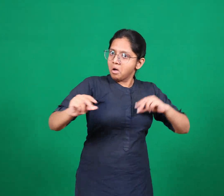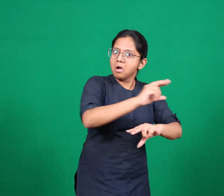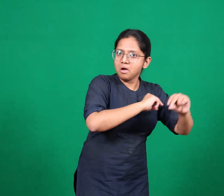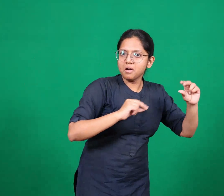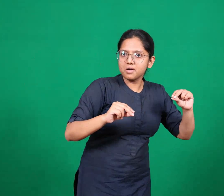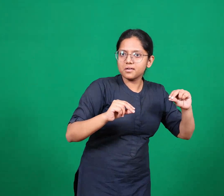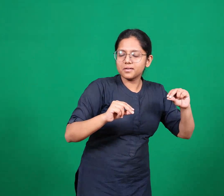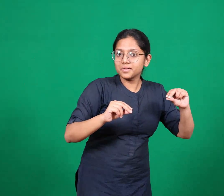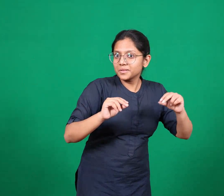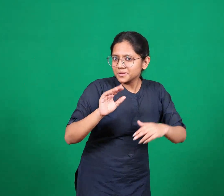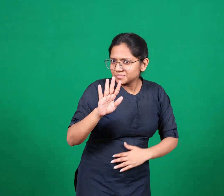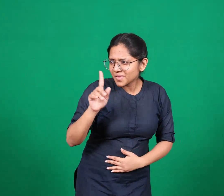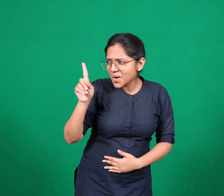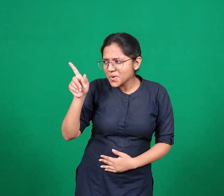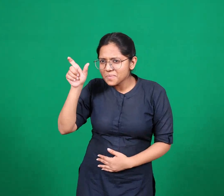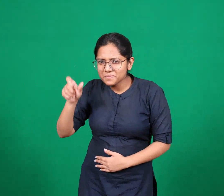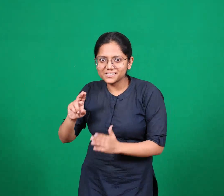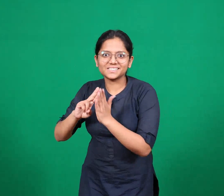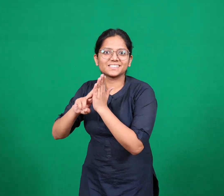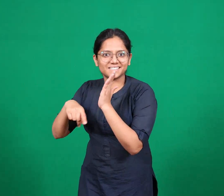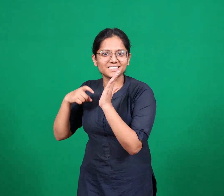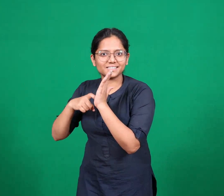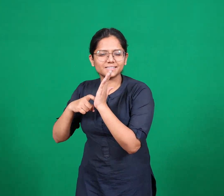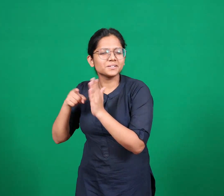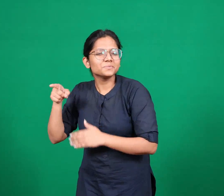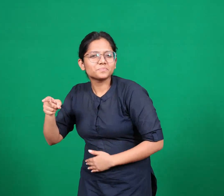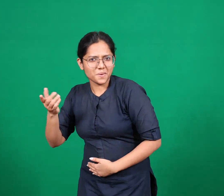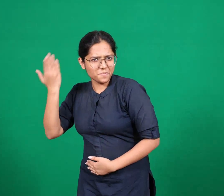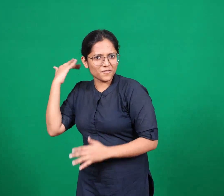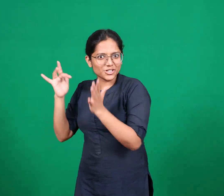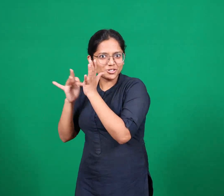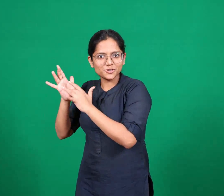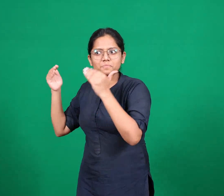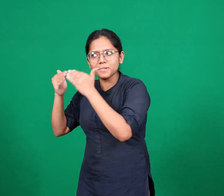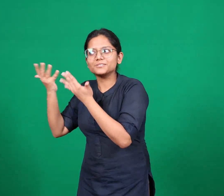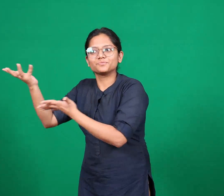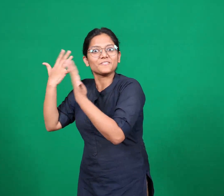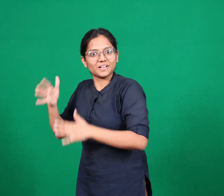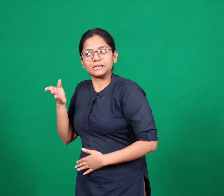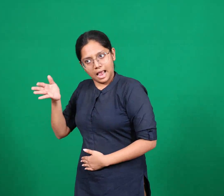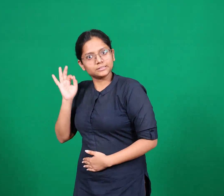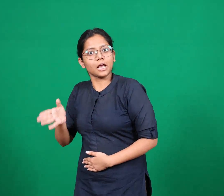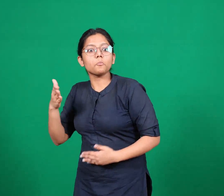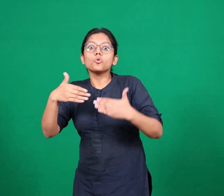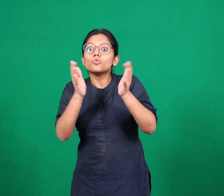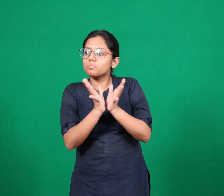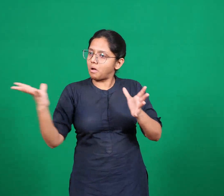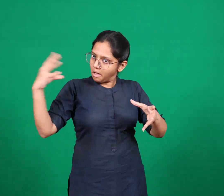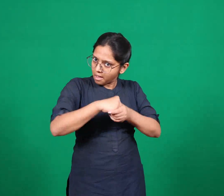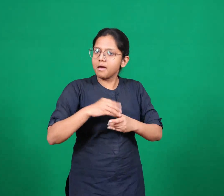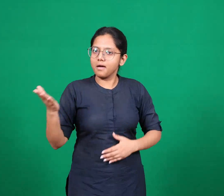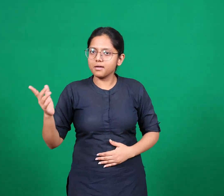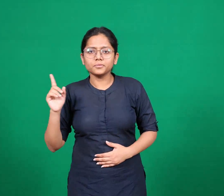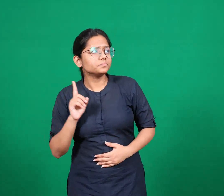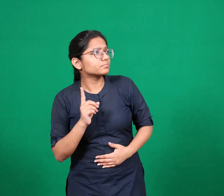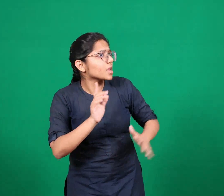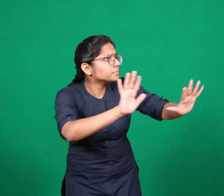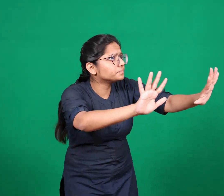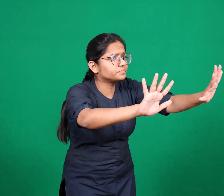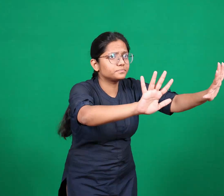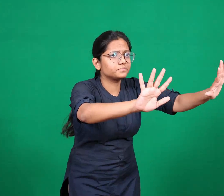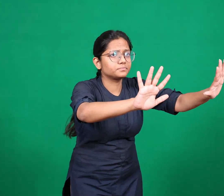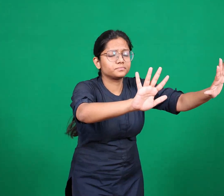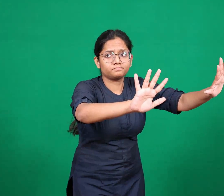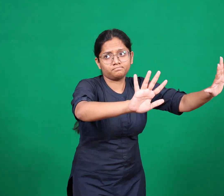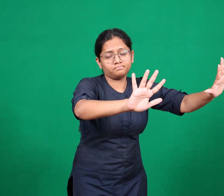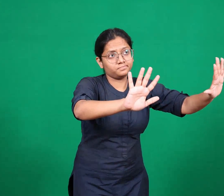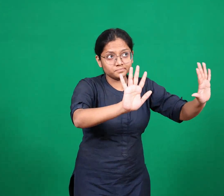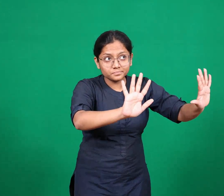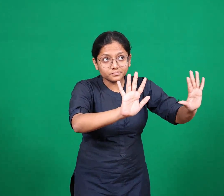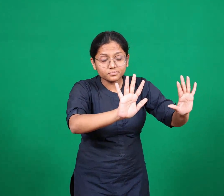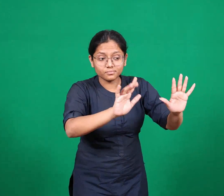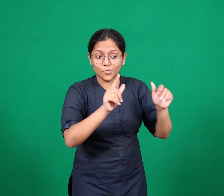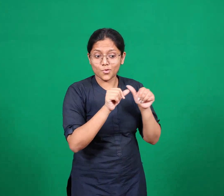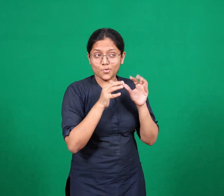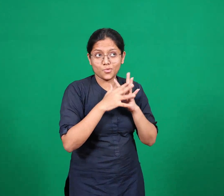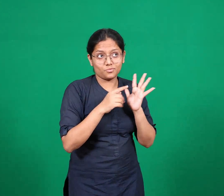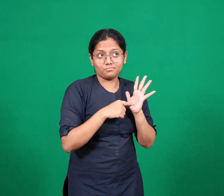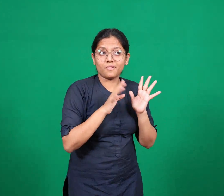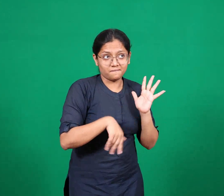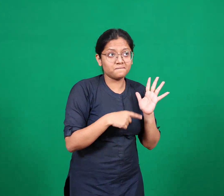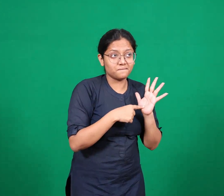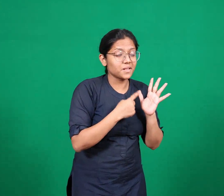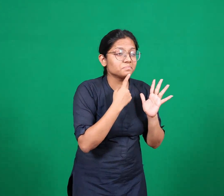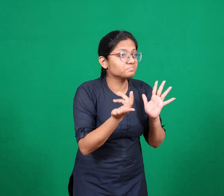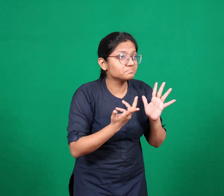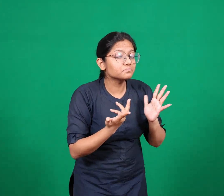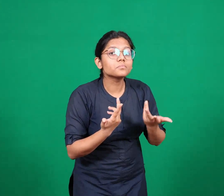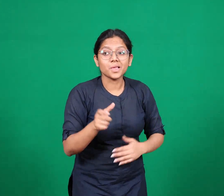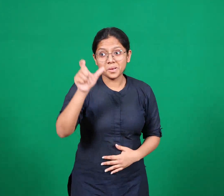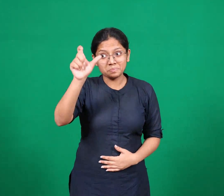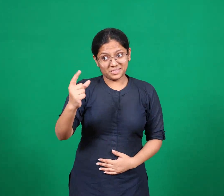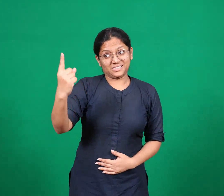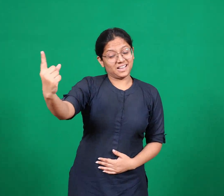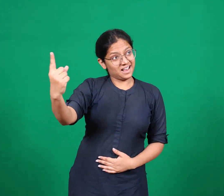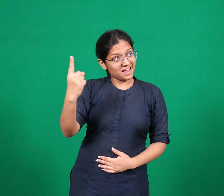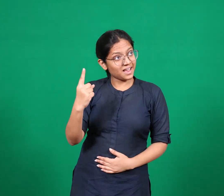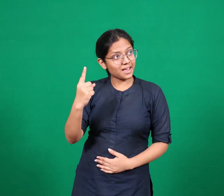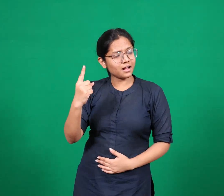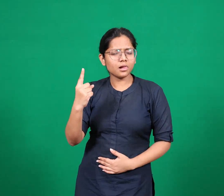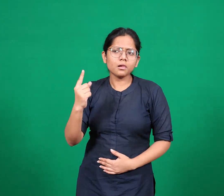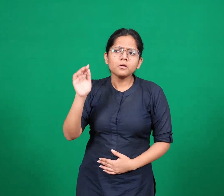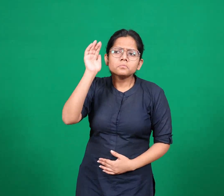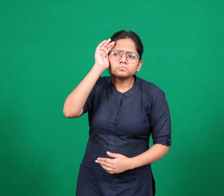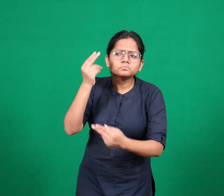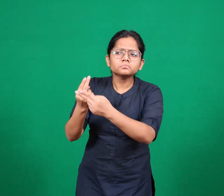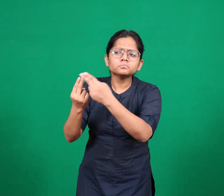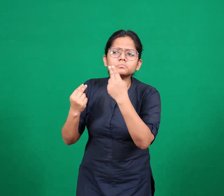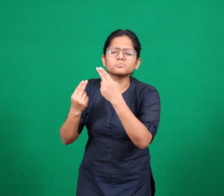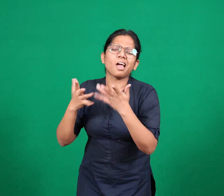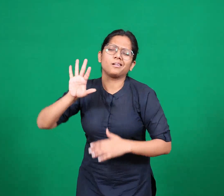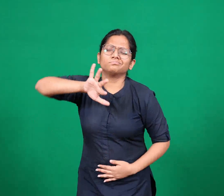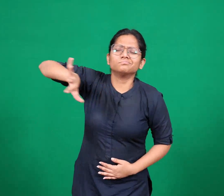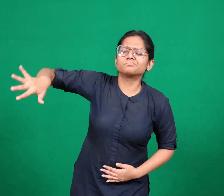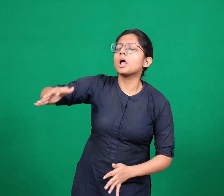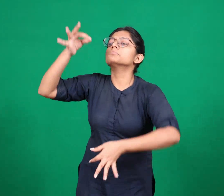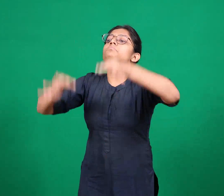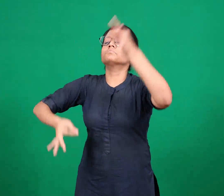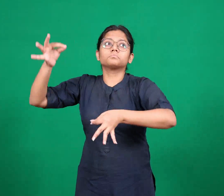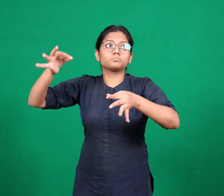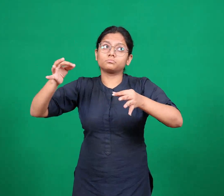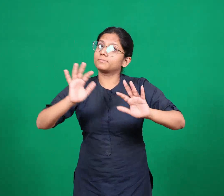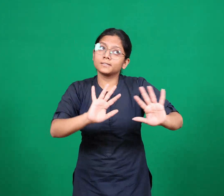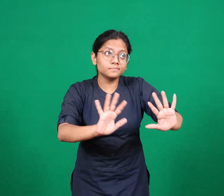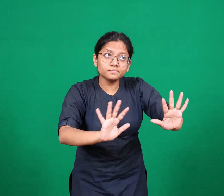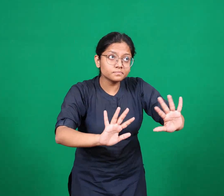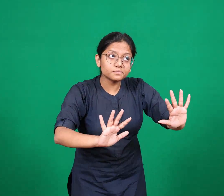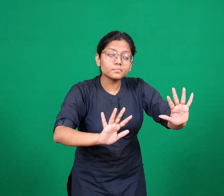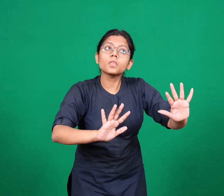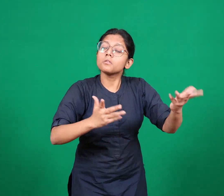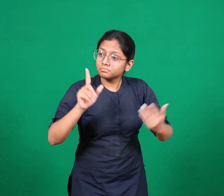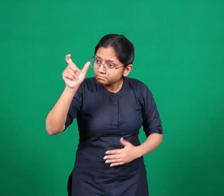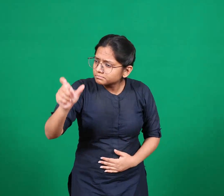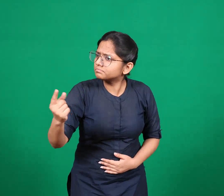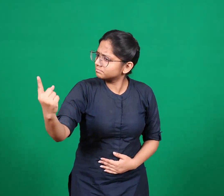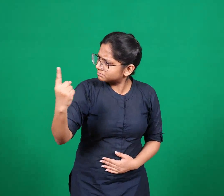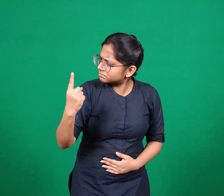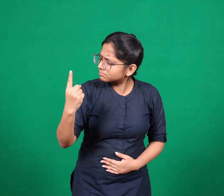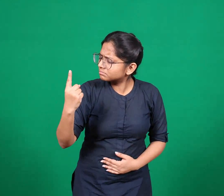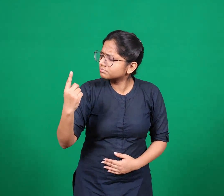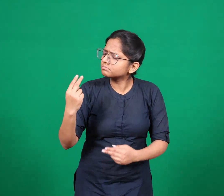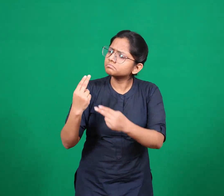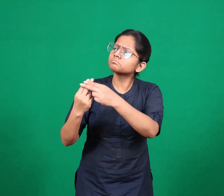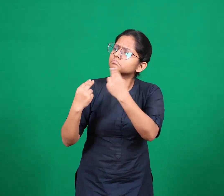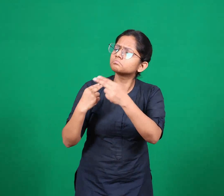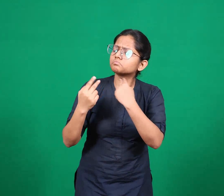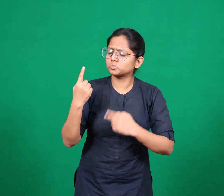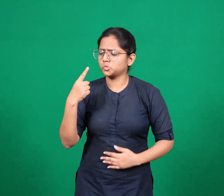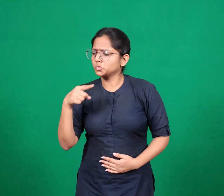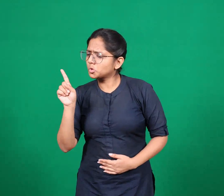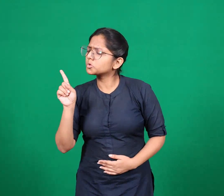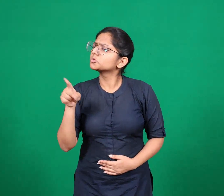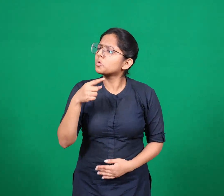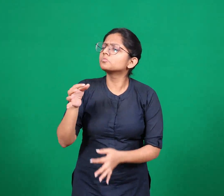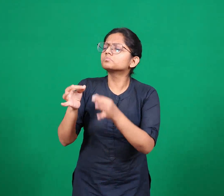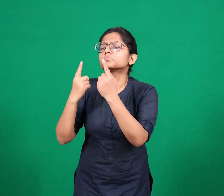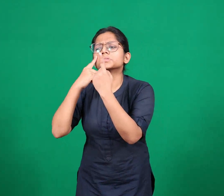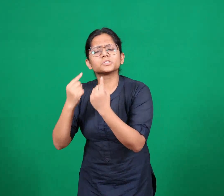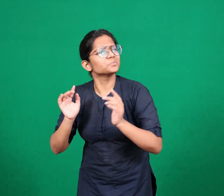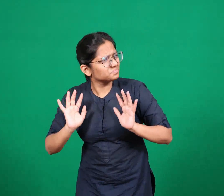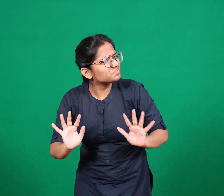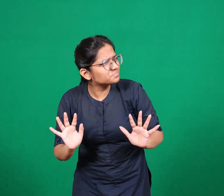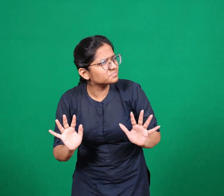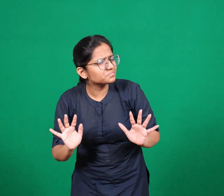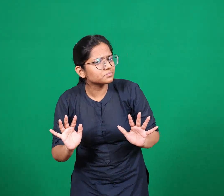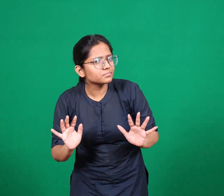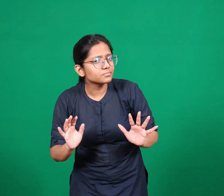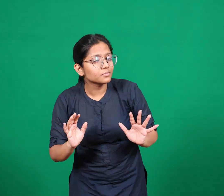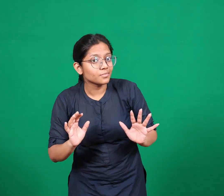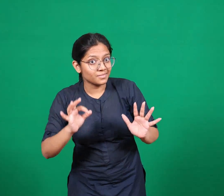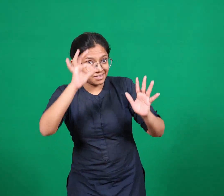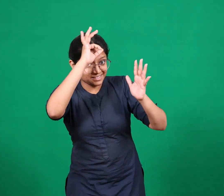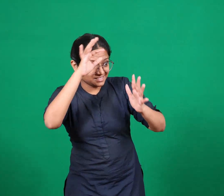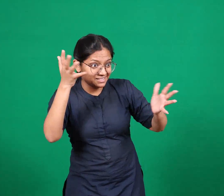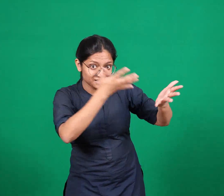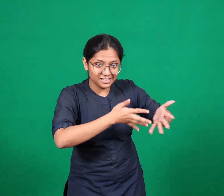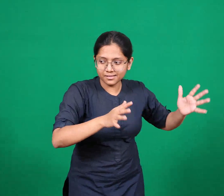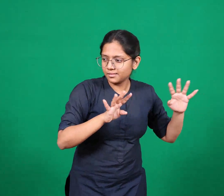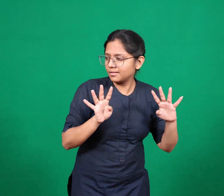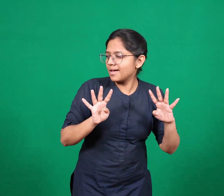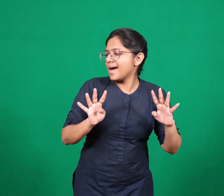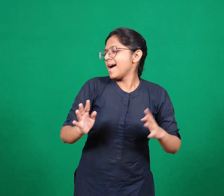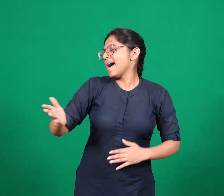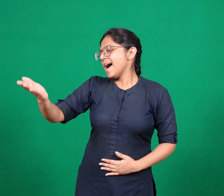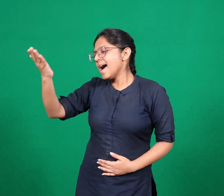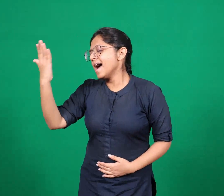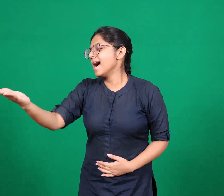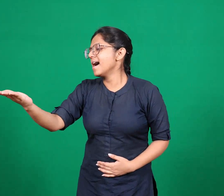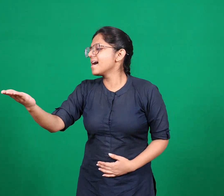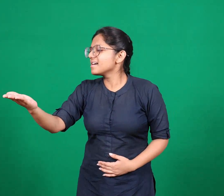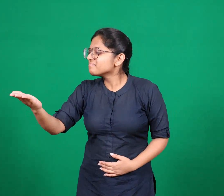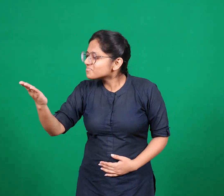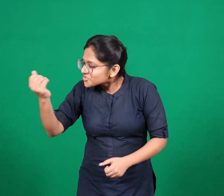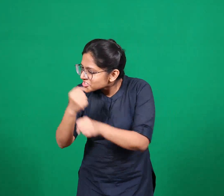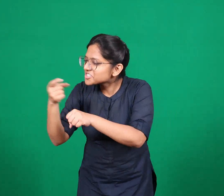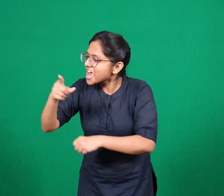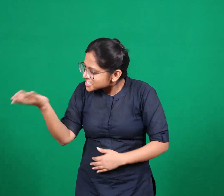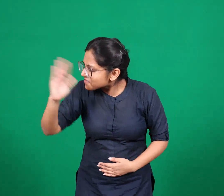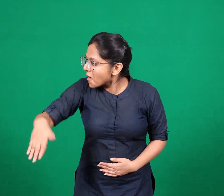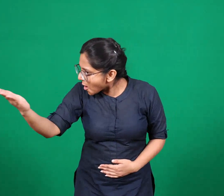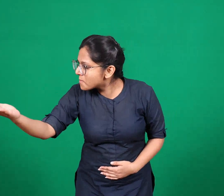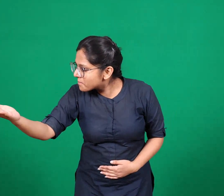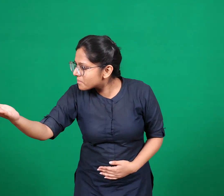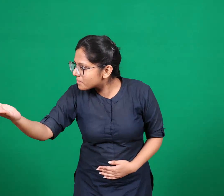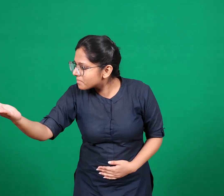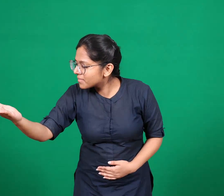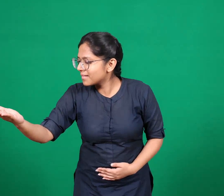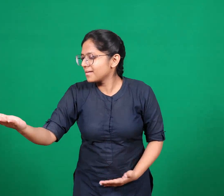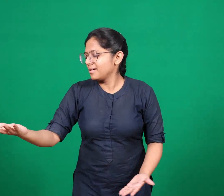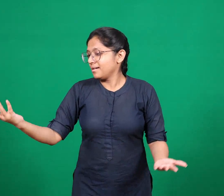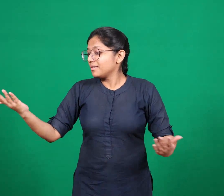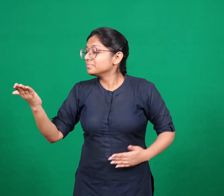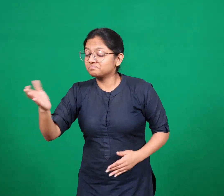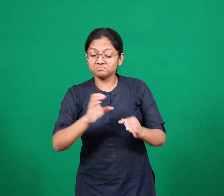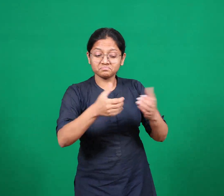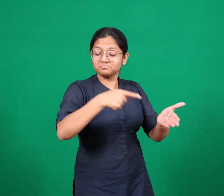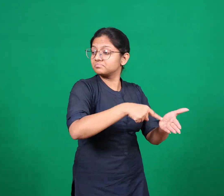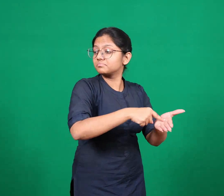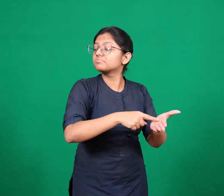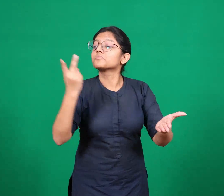Nicodemus, who had gone to Jesus earlier and who himself was one of them, asked, "Does our law convict a man without first hearing from him to determine what he has done?"